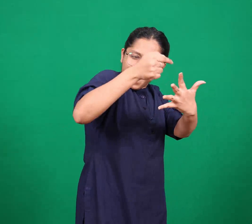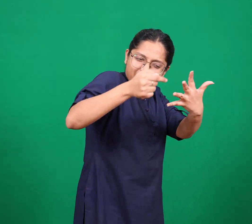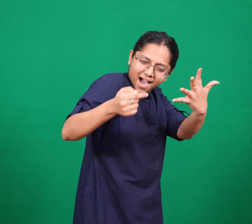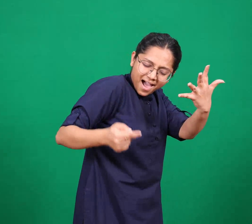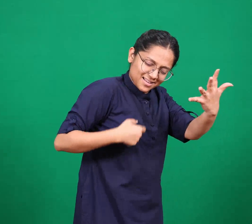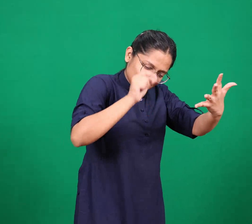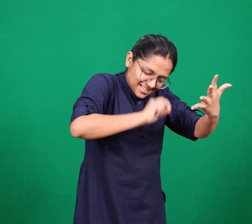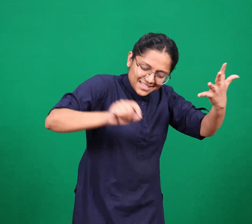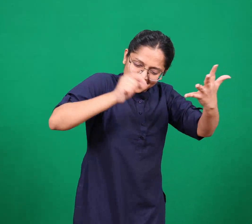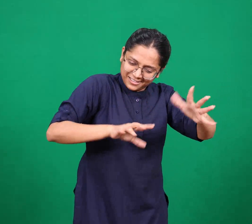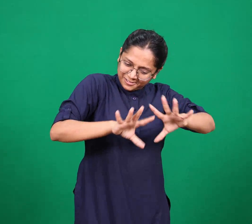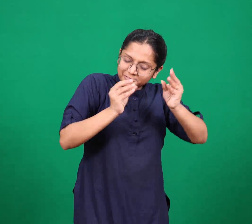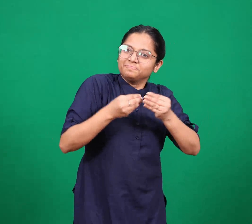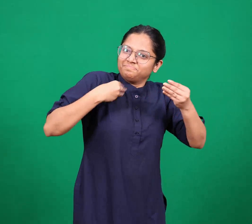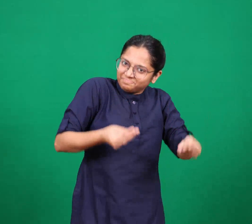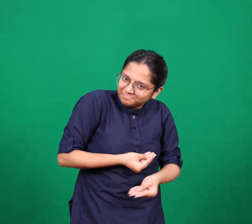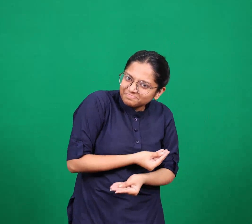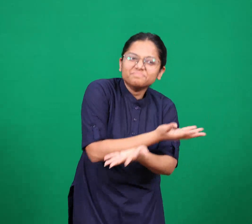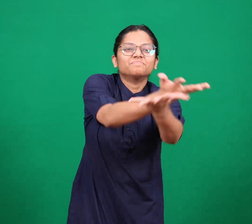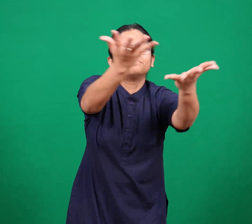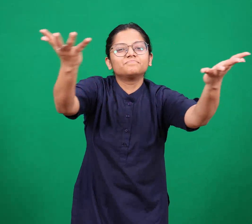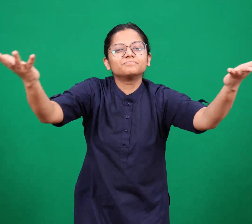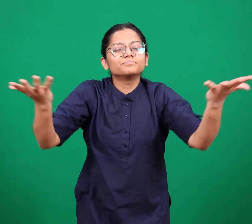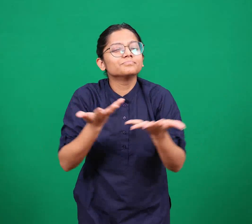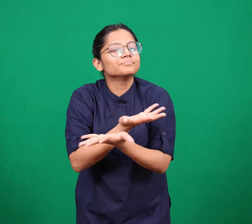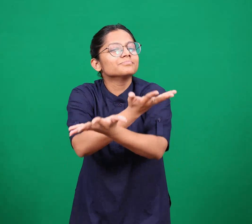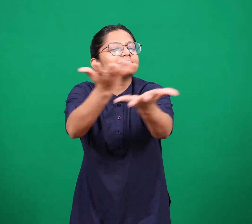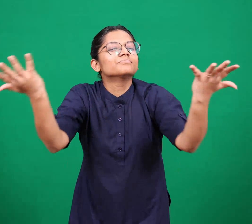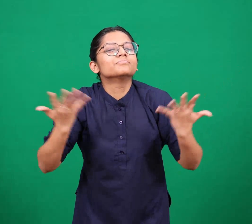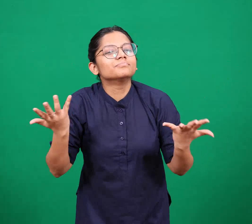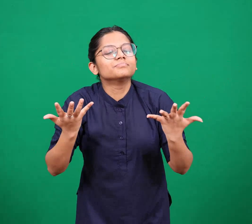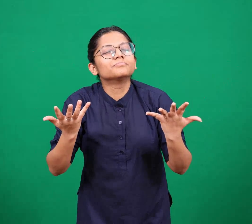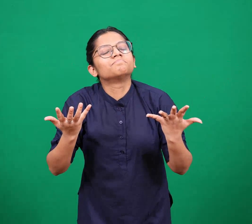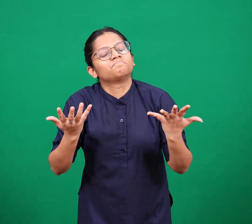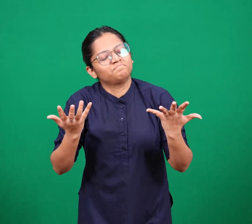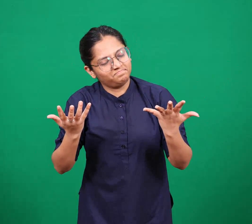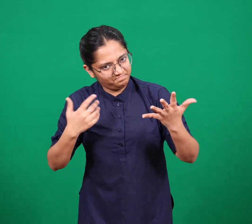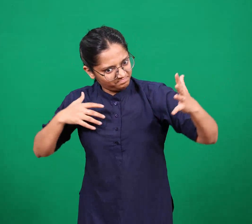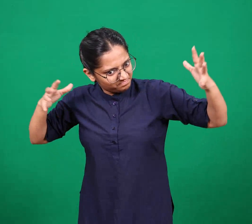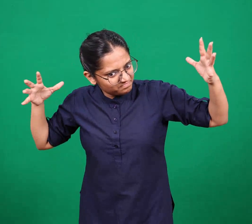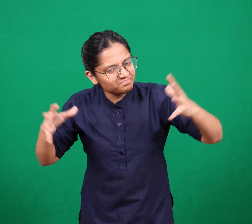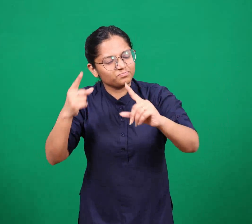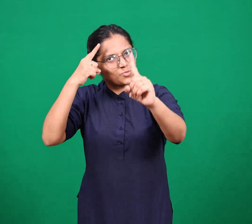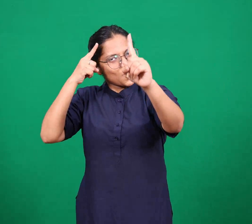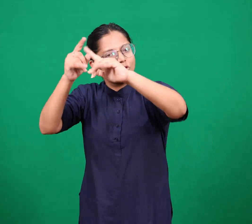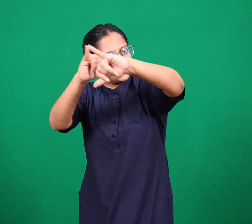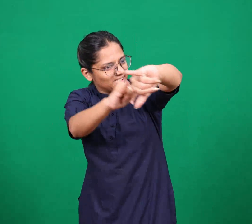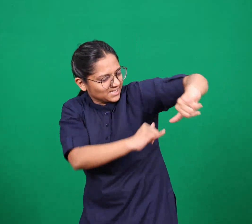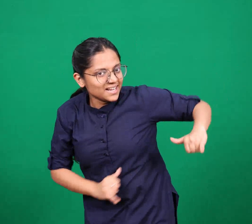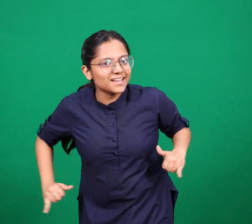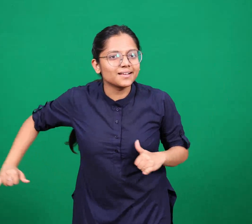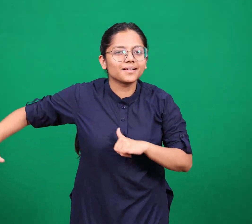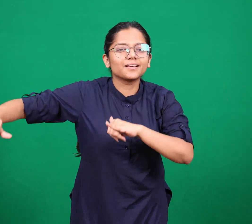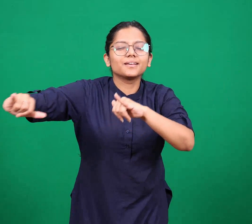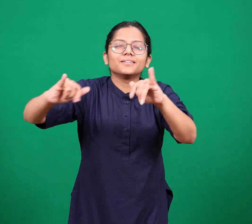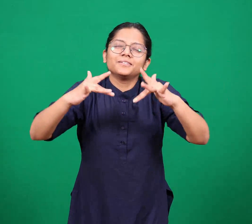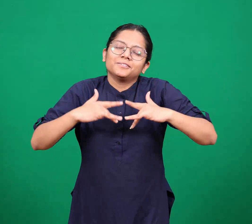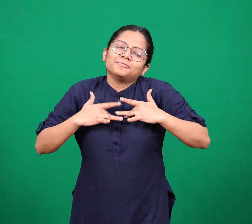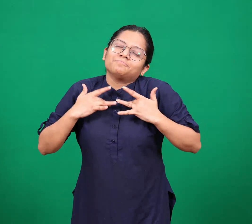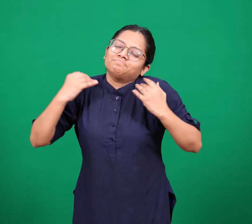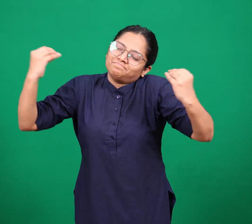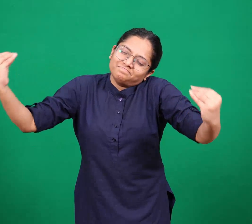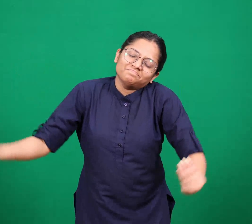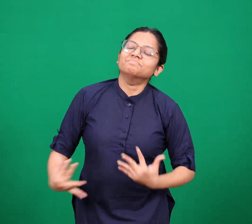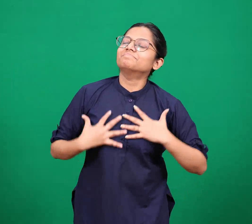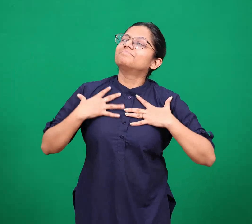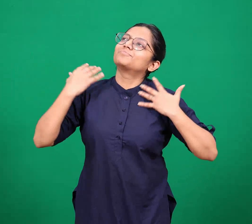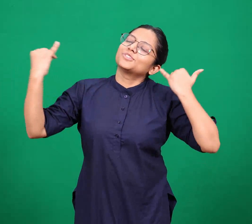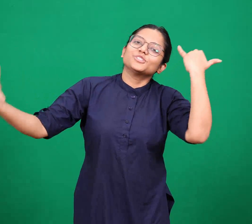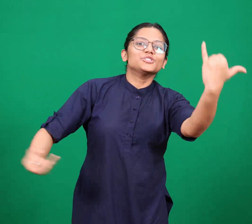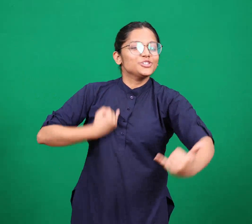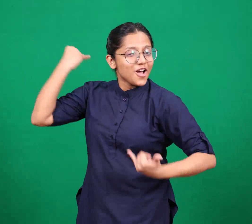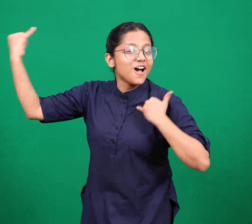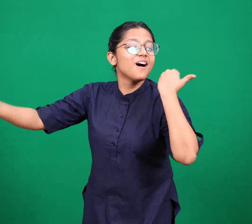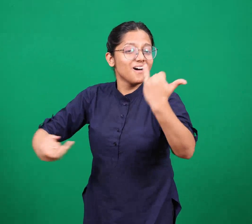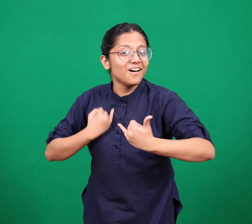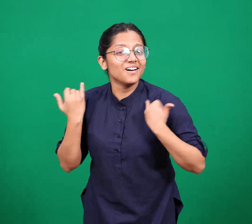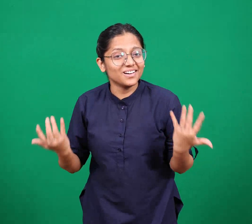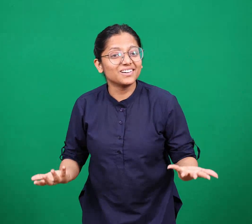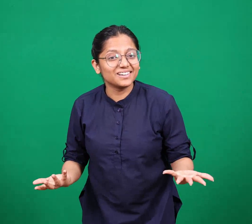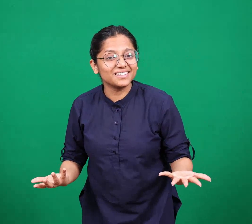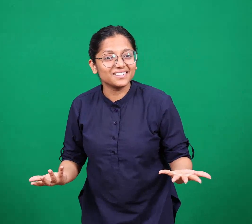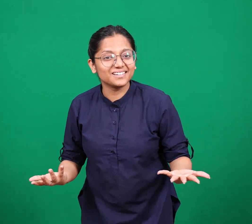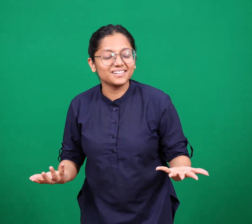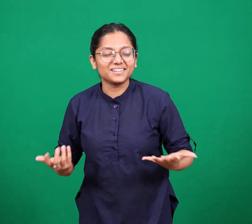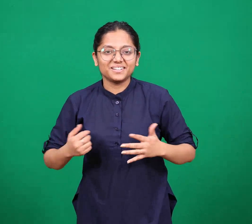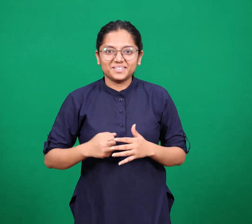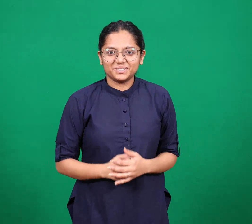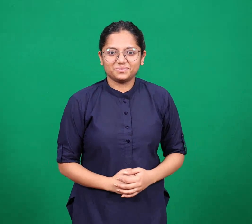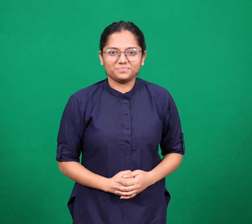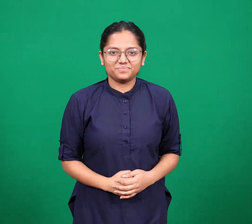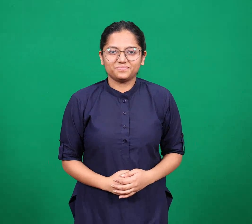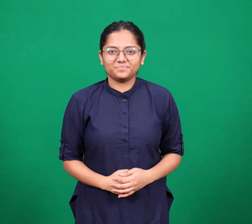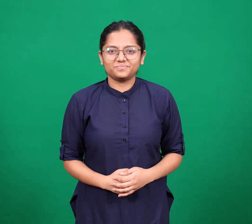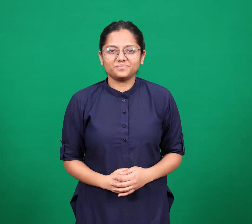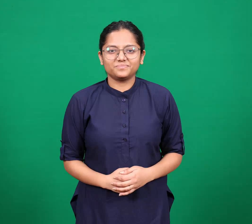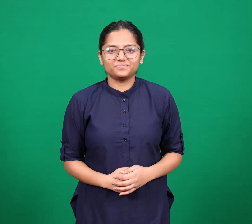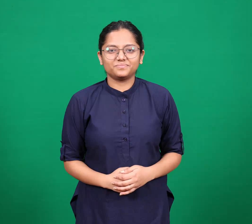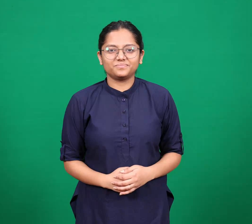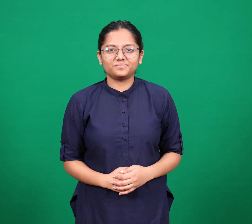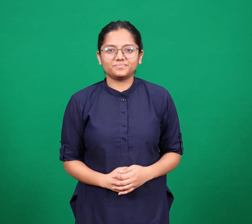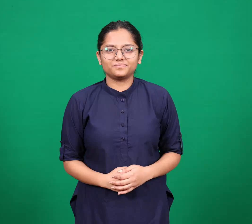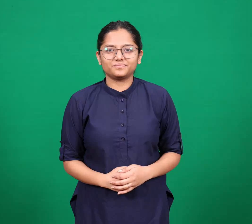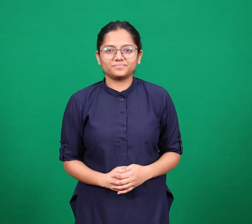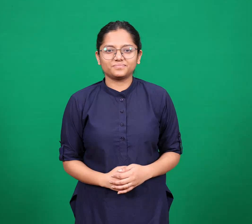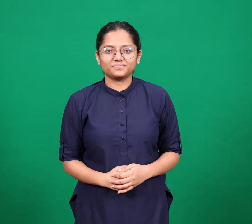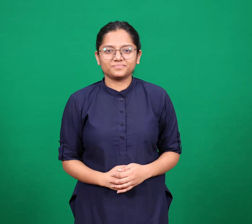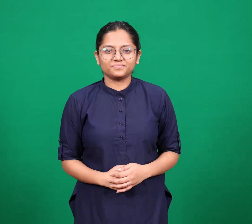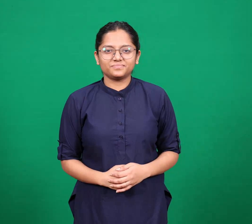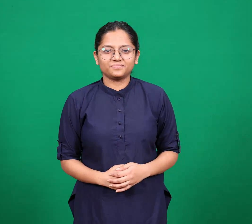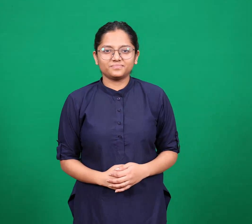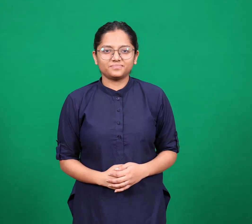We write these things so that our joy may be complete.